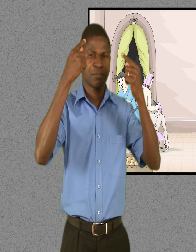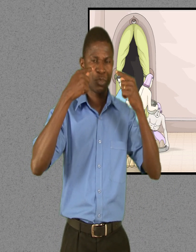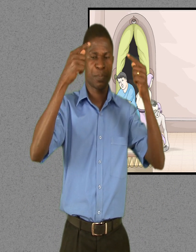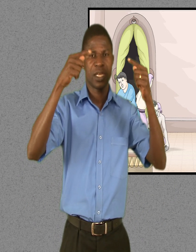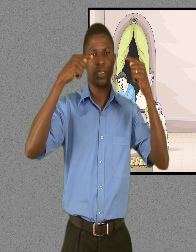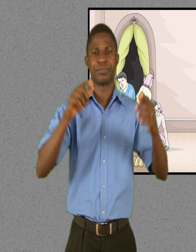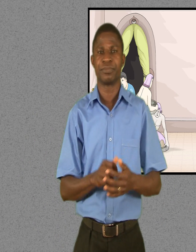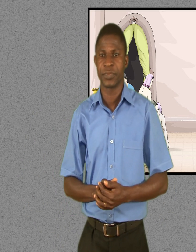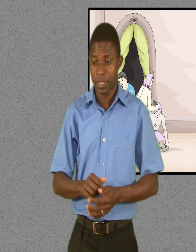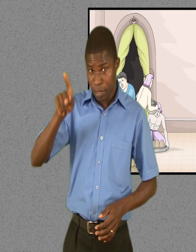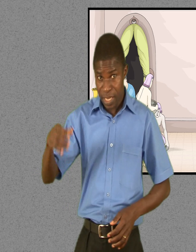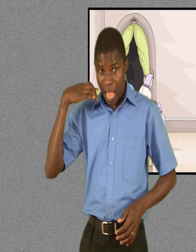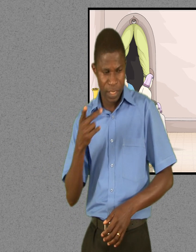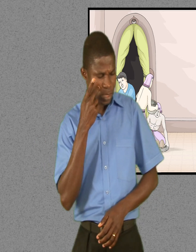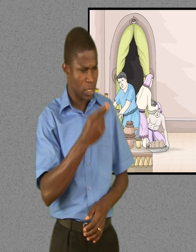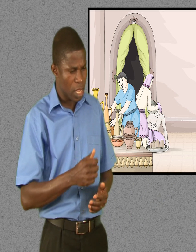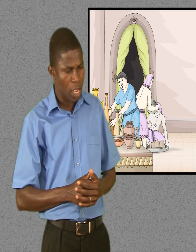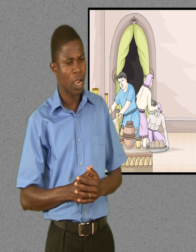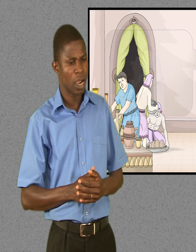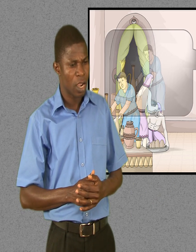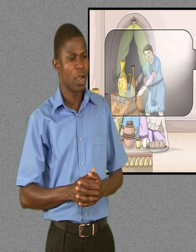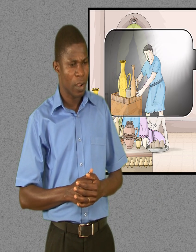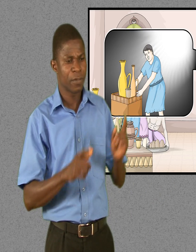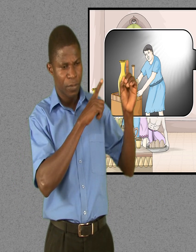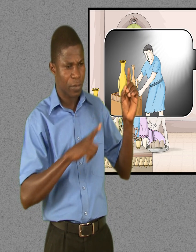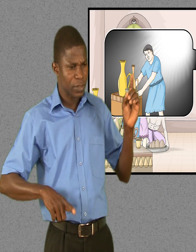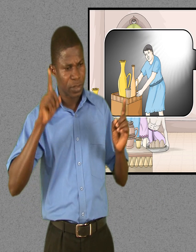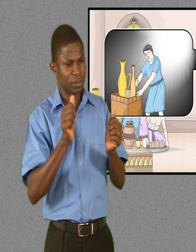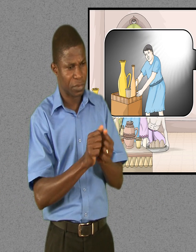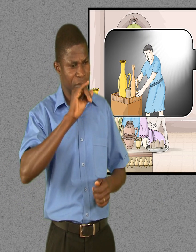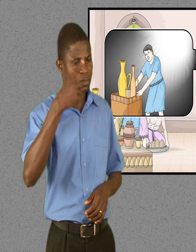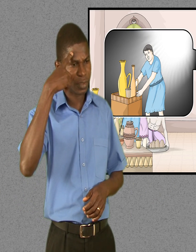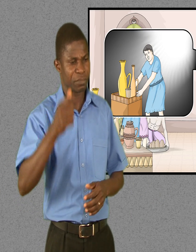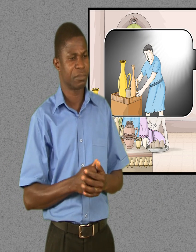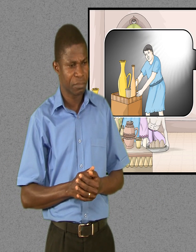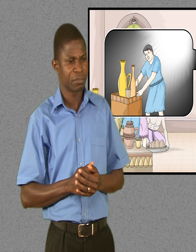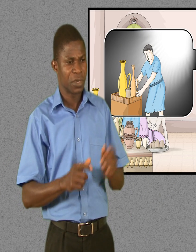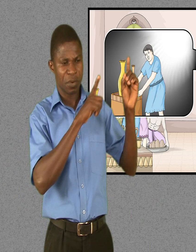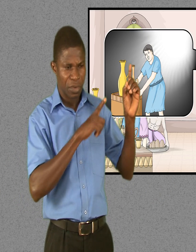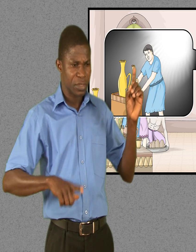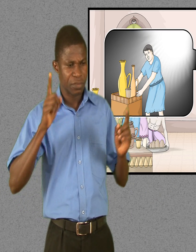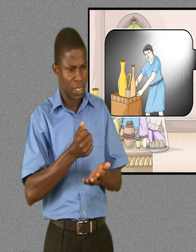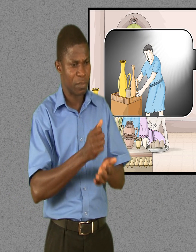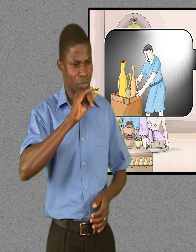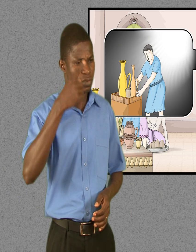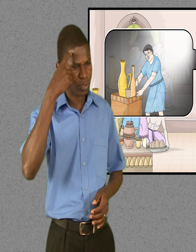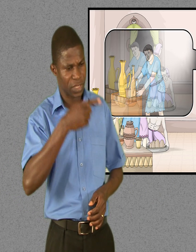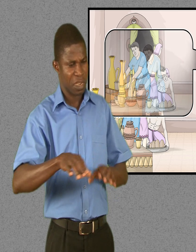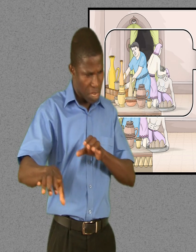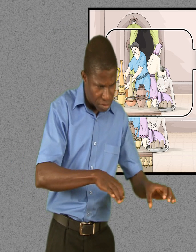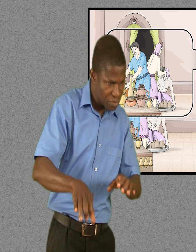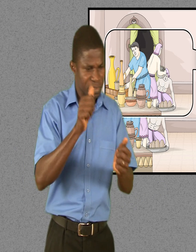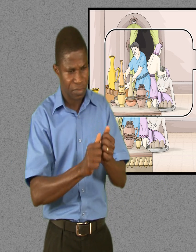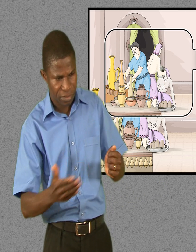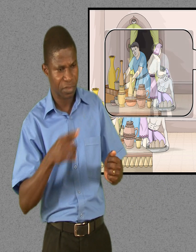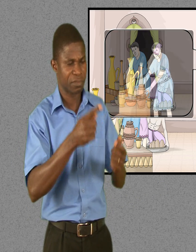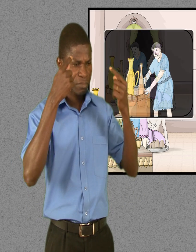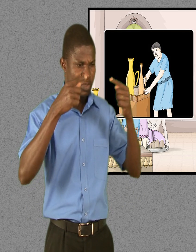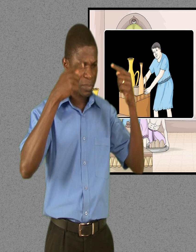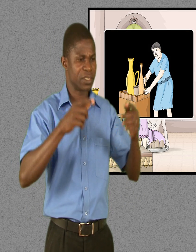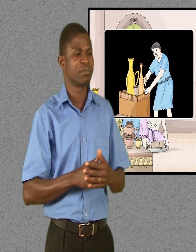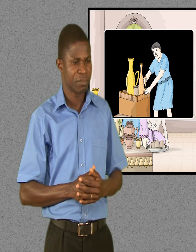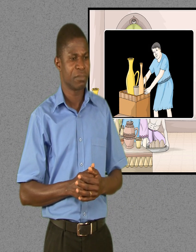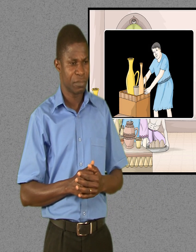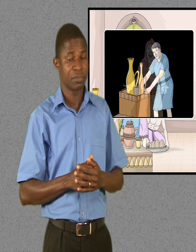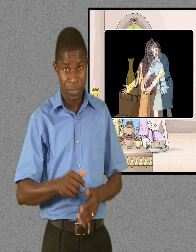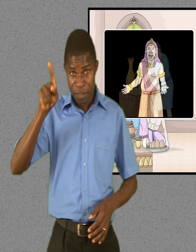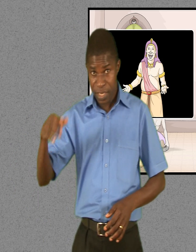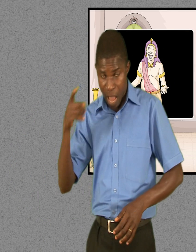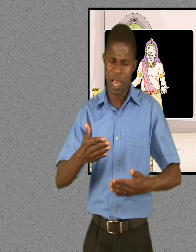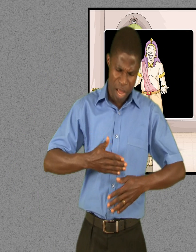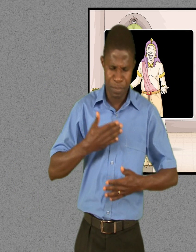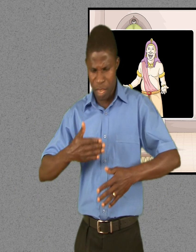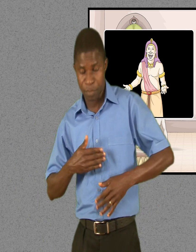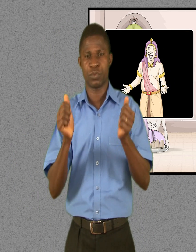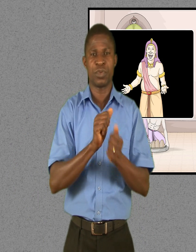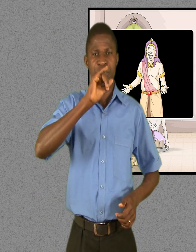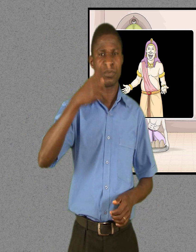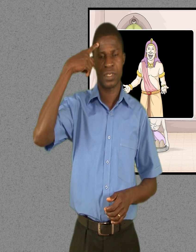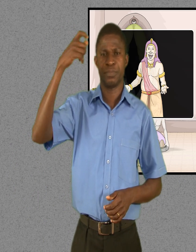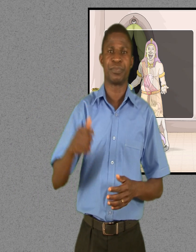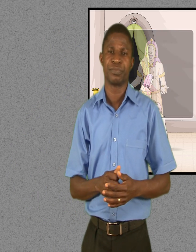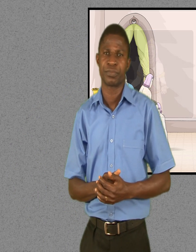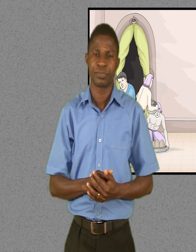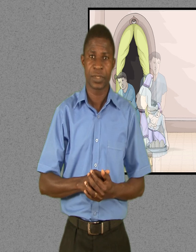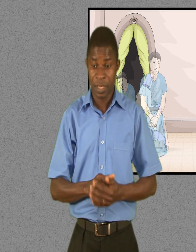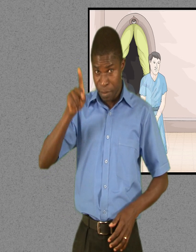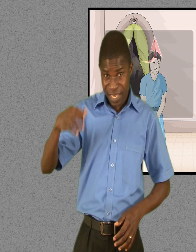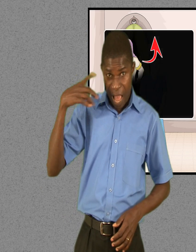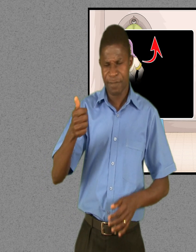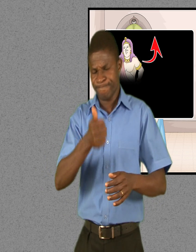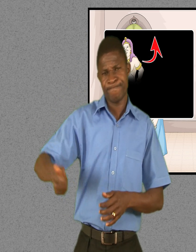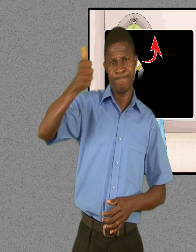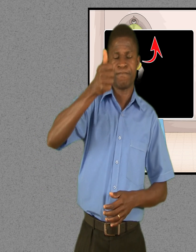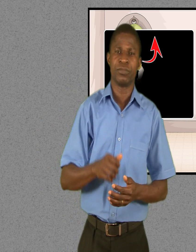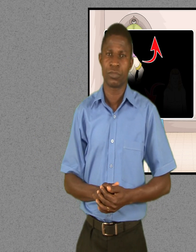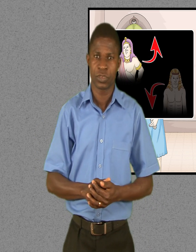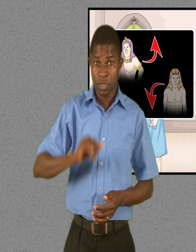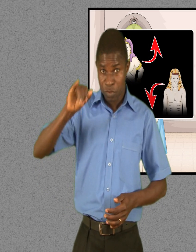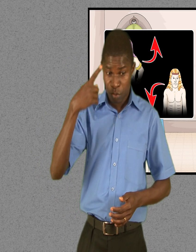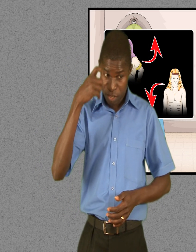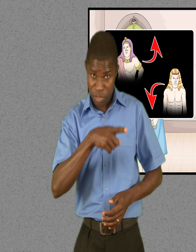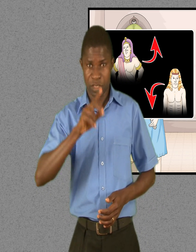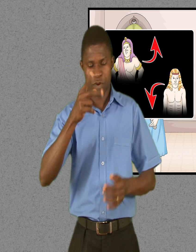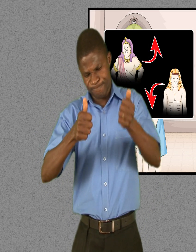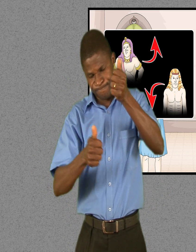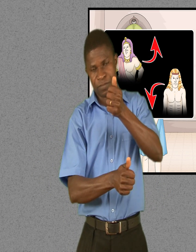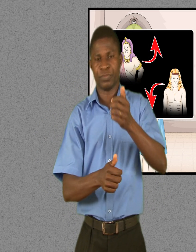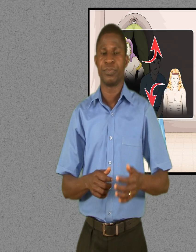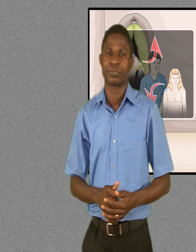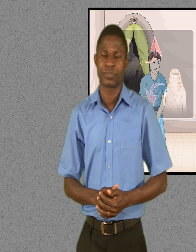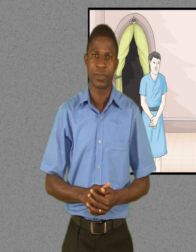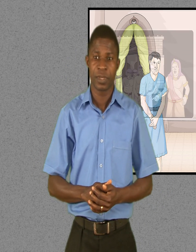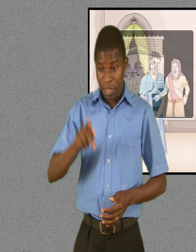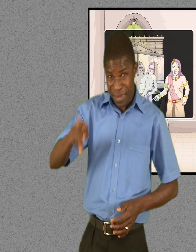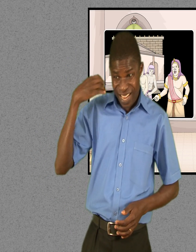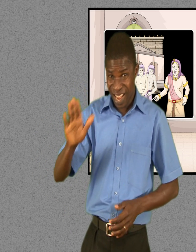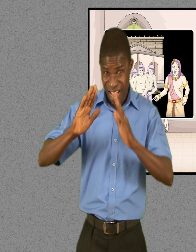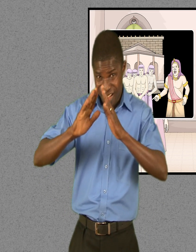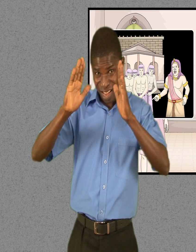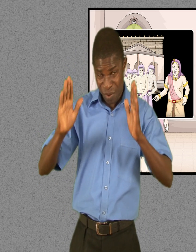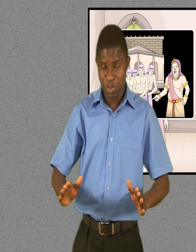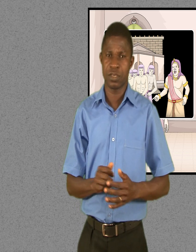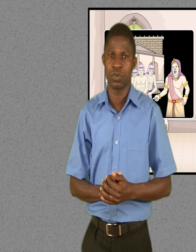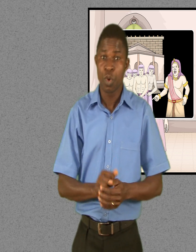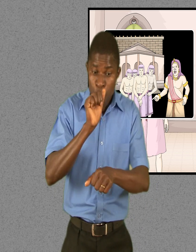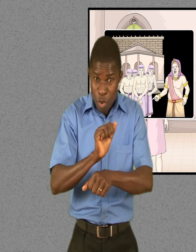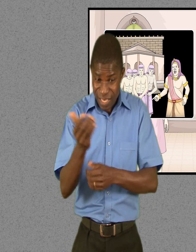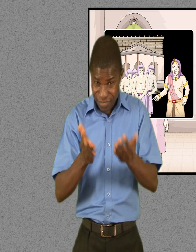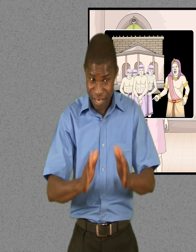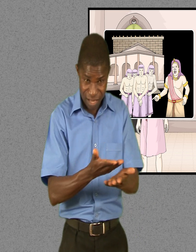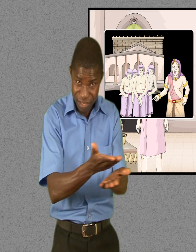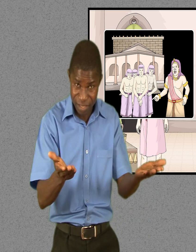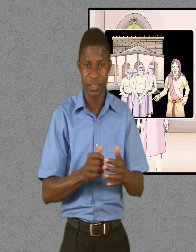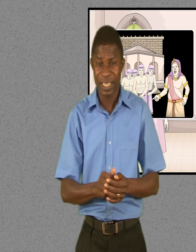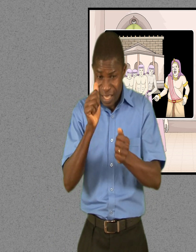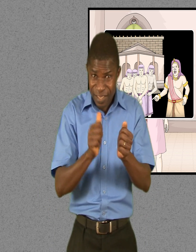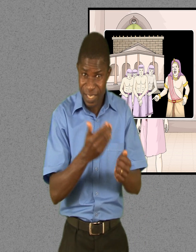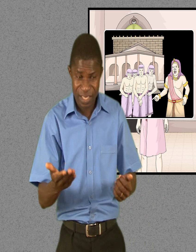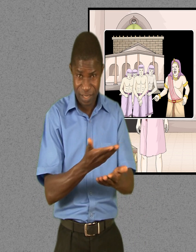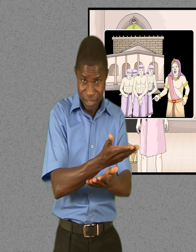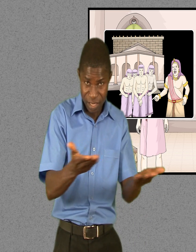When his master saw that the LORD was with him and made him prosper in all he did, Joseph found favor in his sight and became his personal attendant.